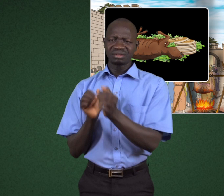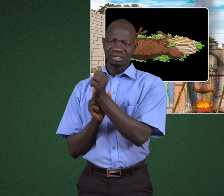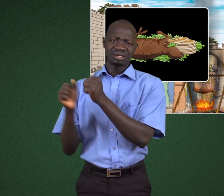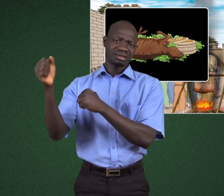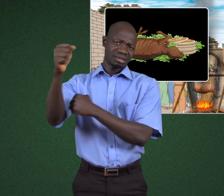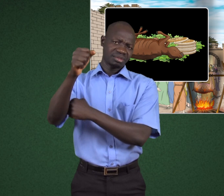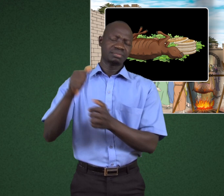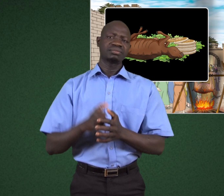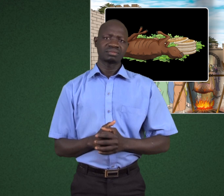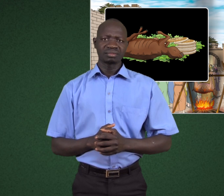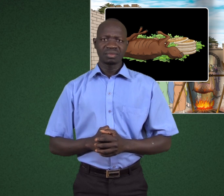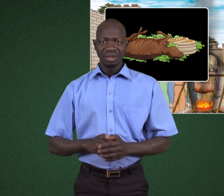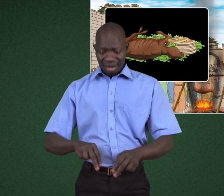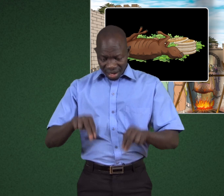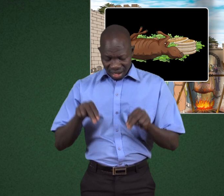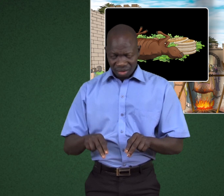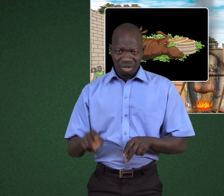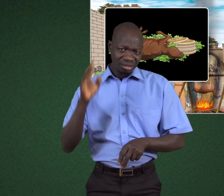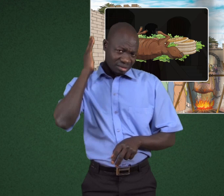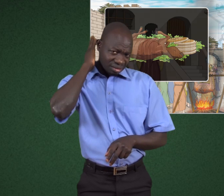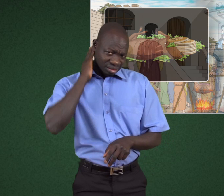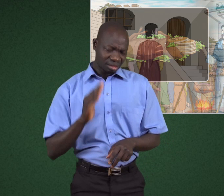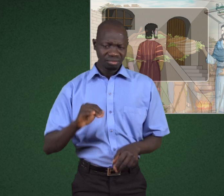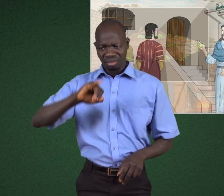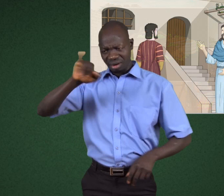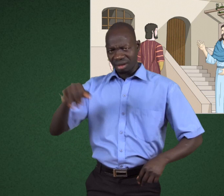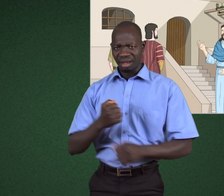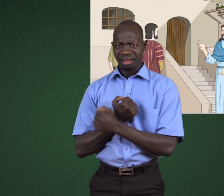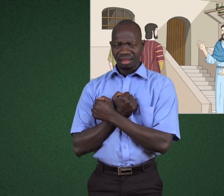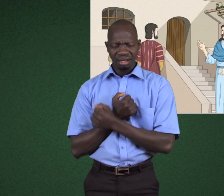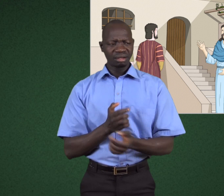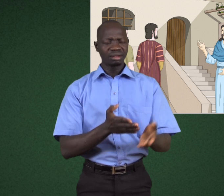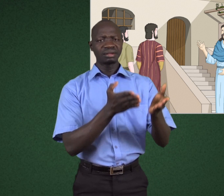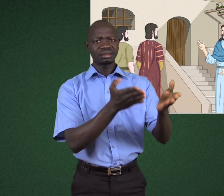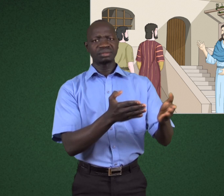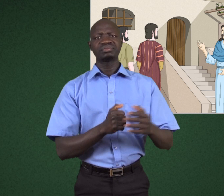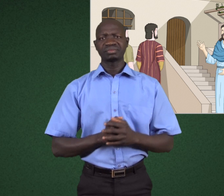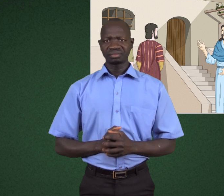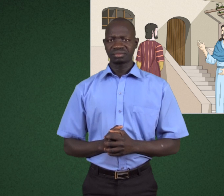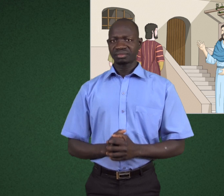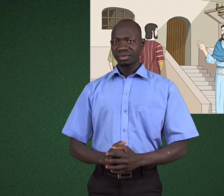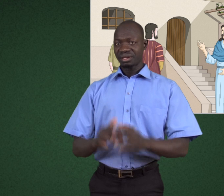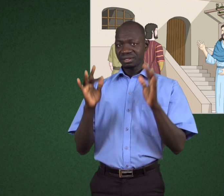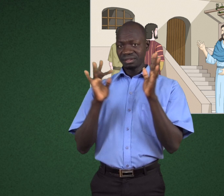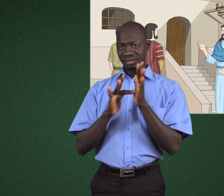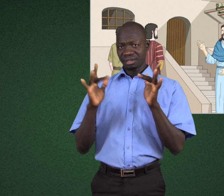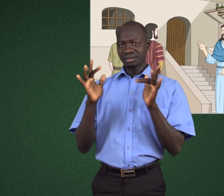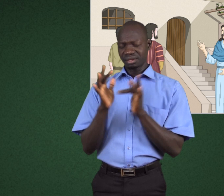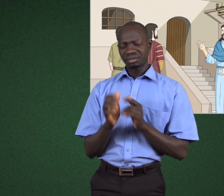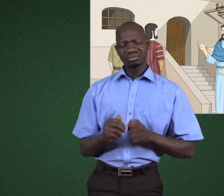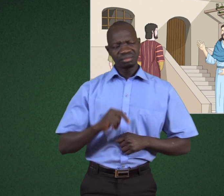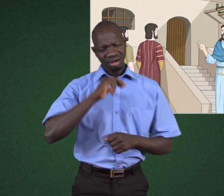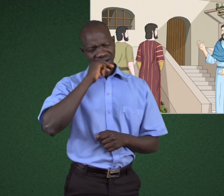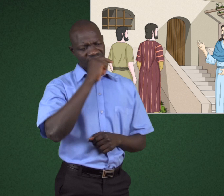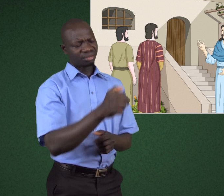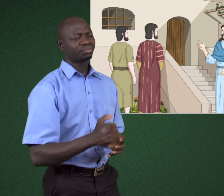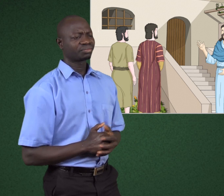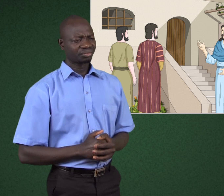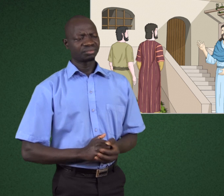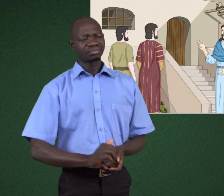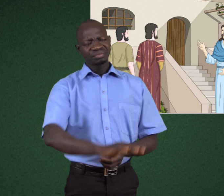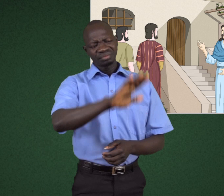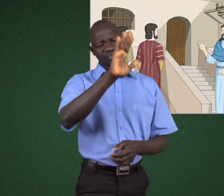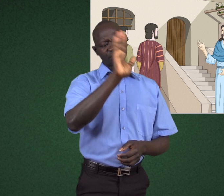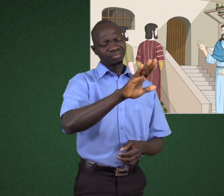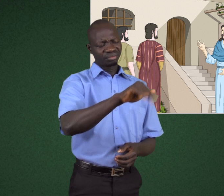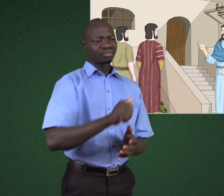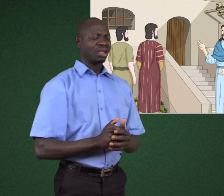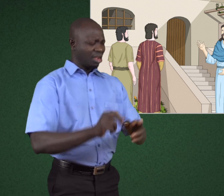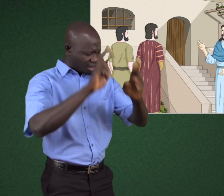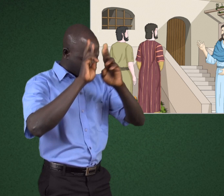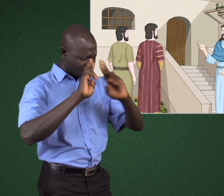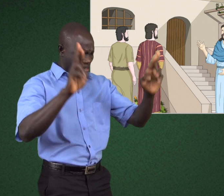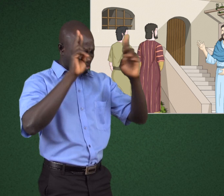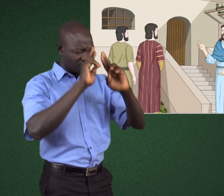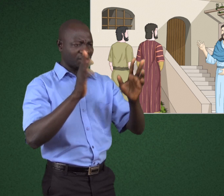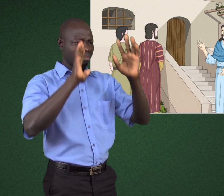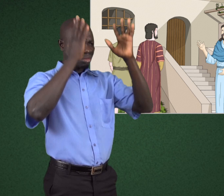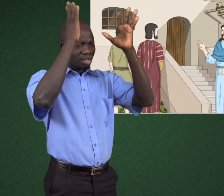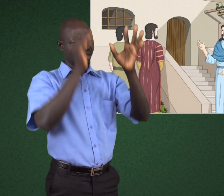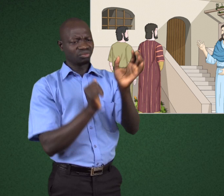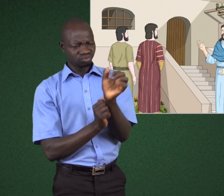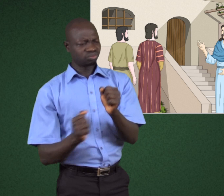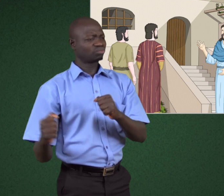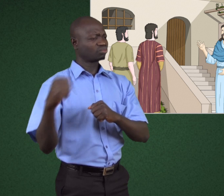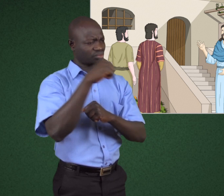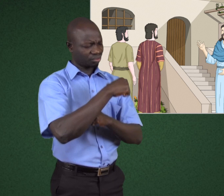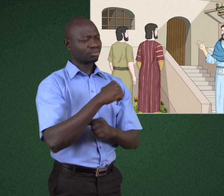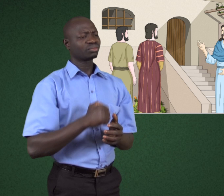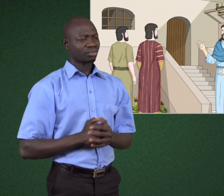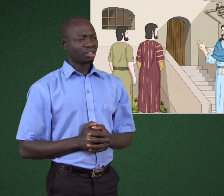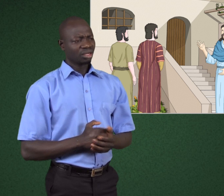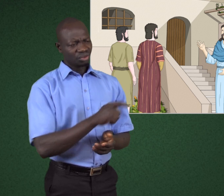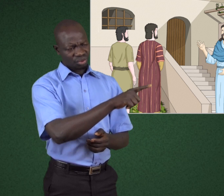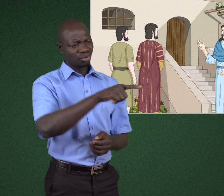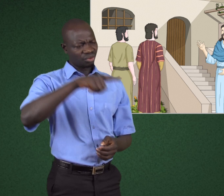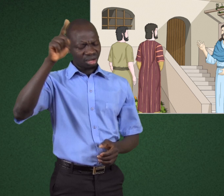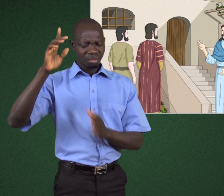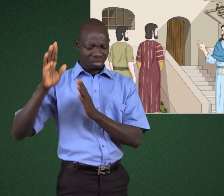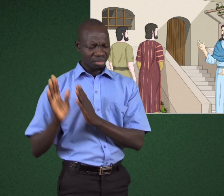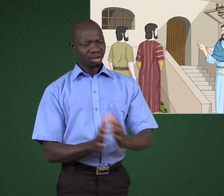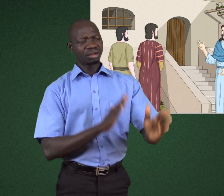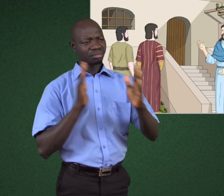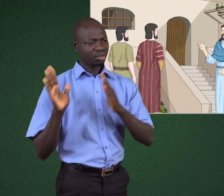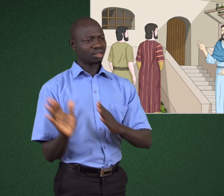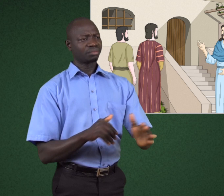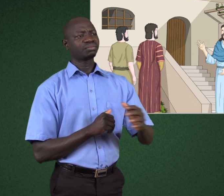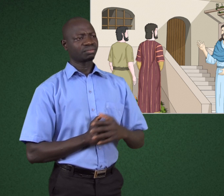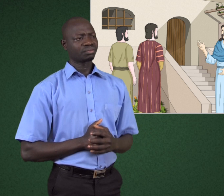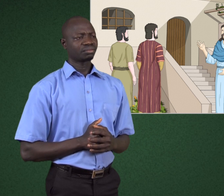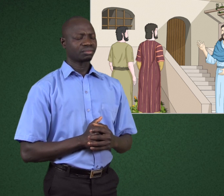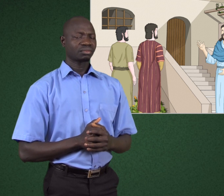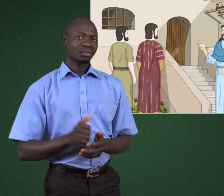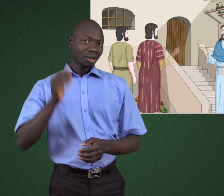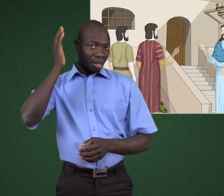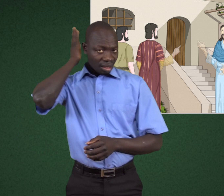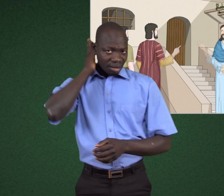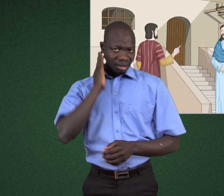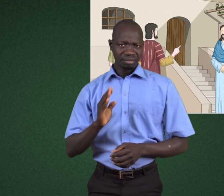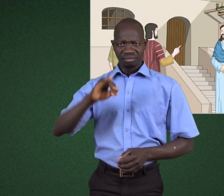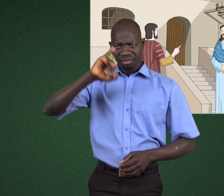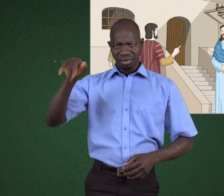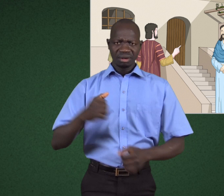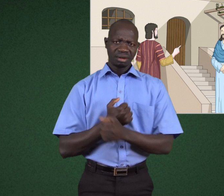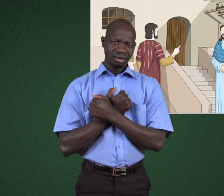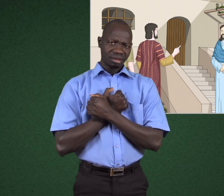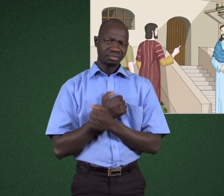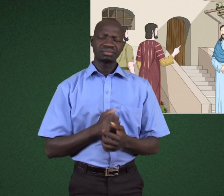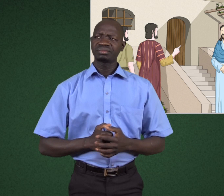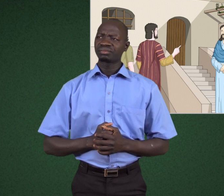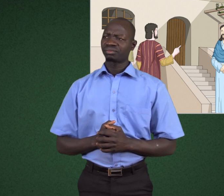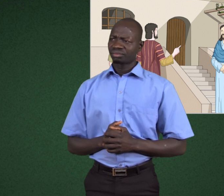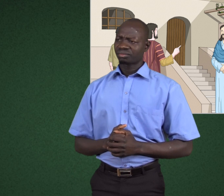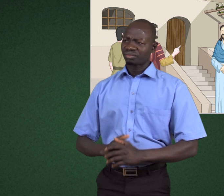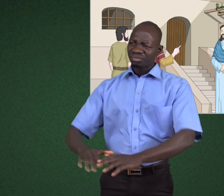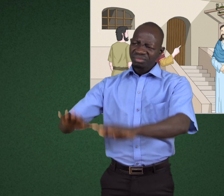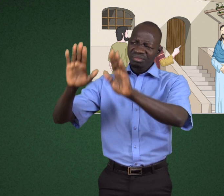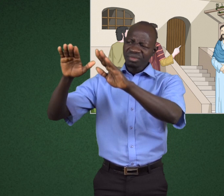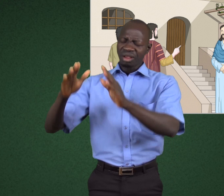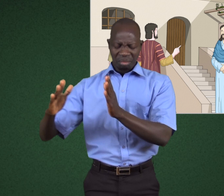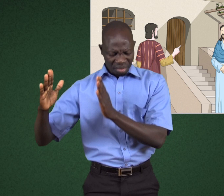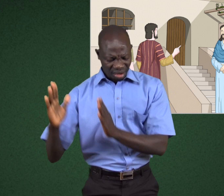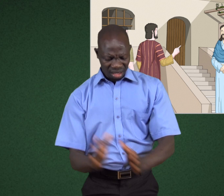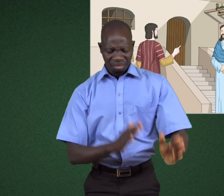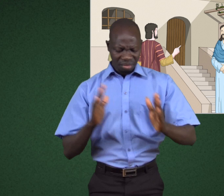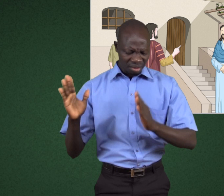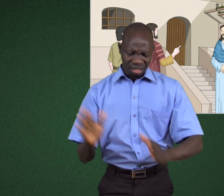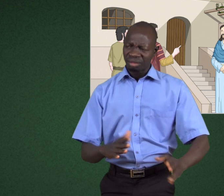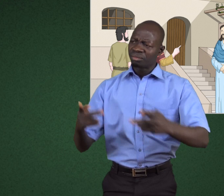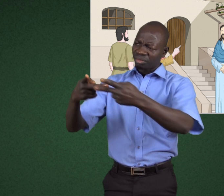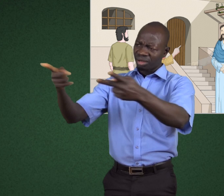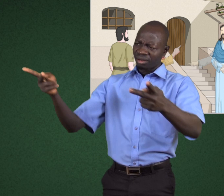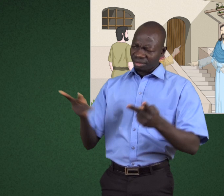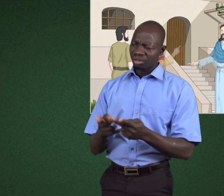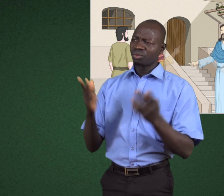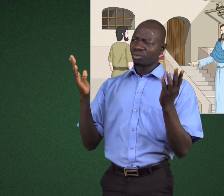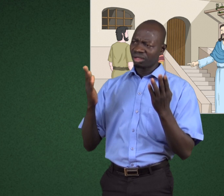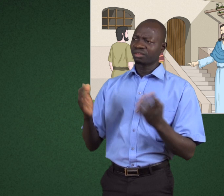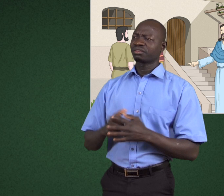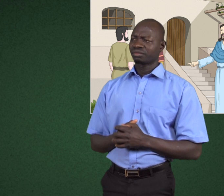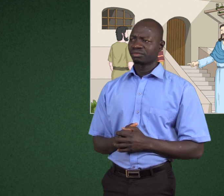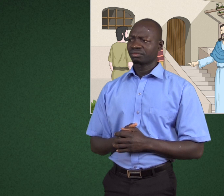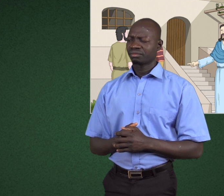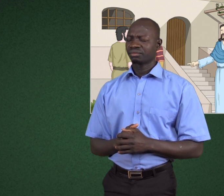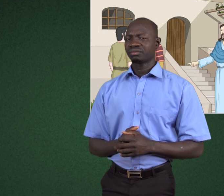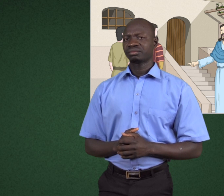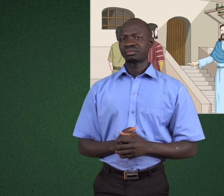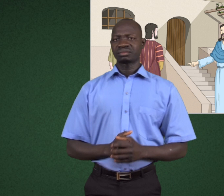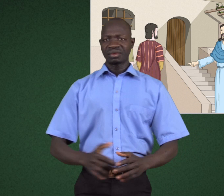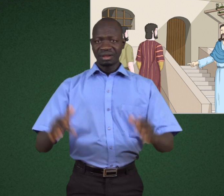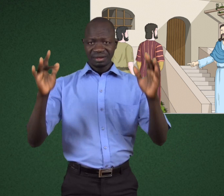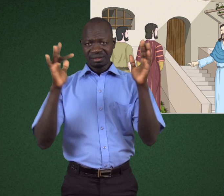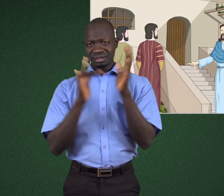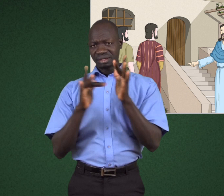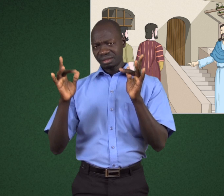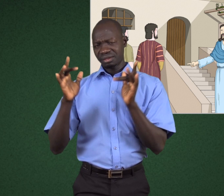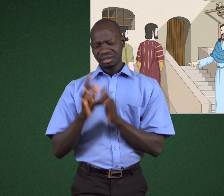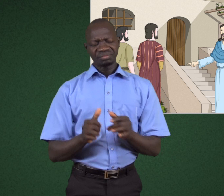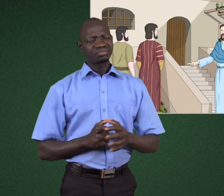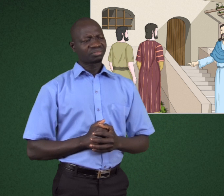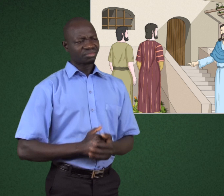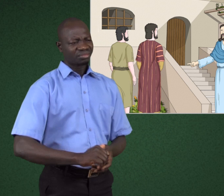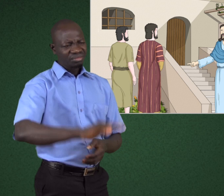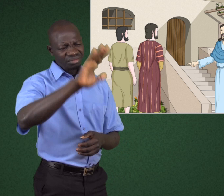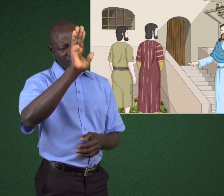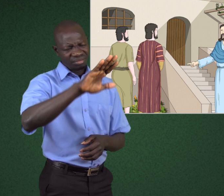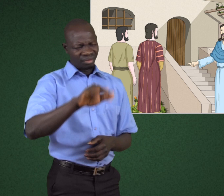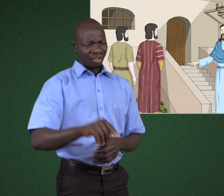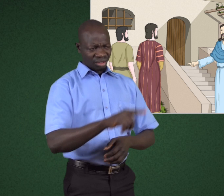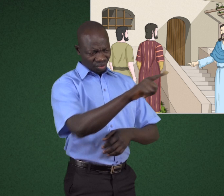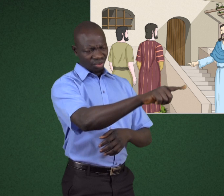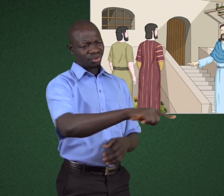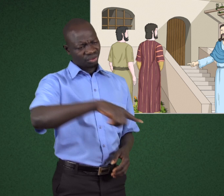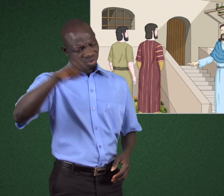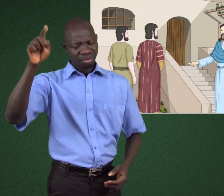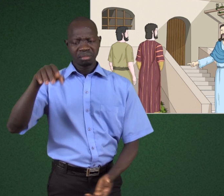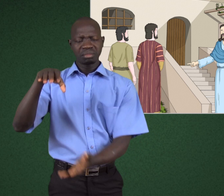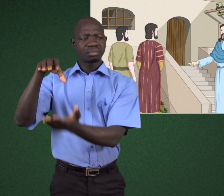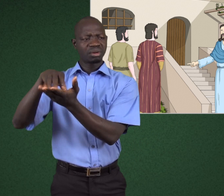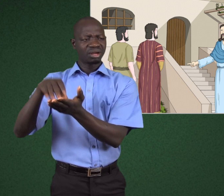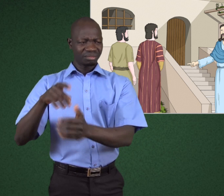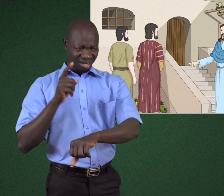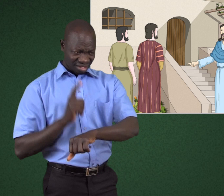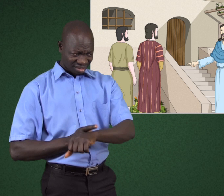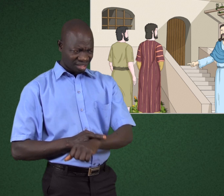Jesus sent Peter and John, saying, “Go and prepare for us to eat the Passover.”